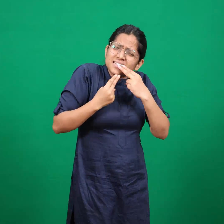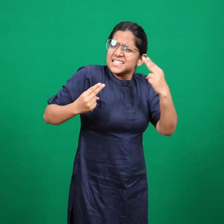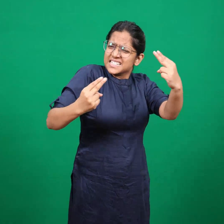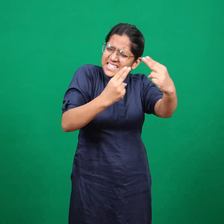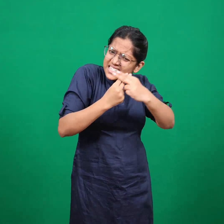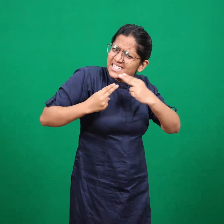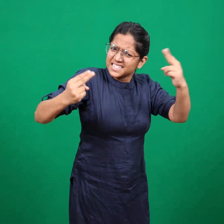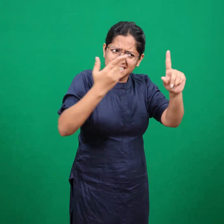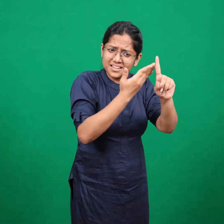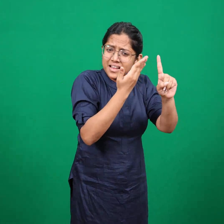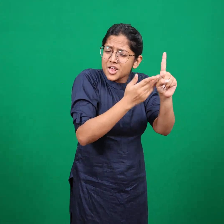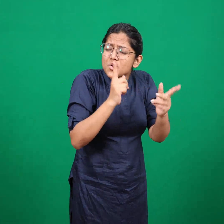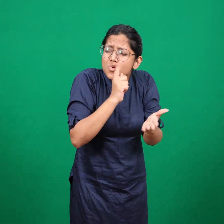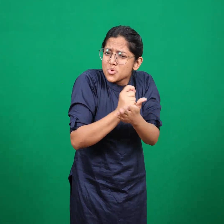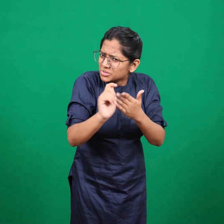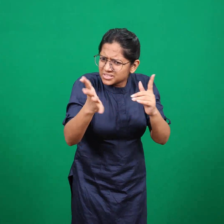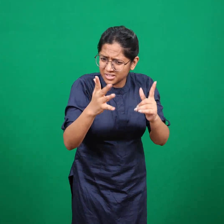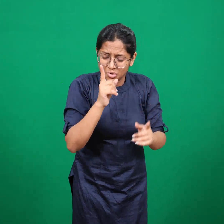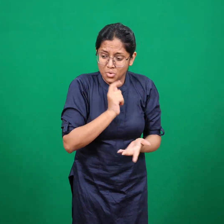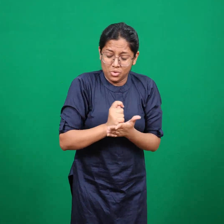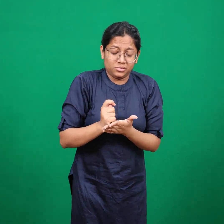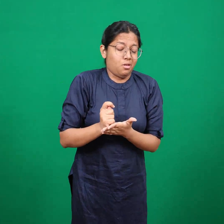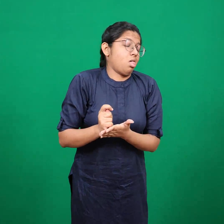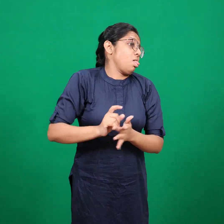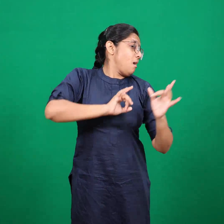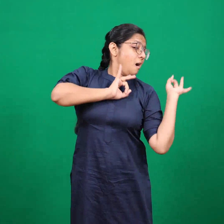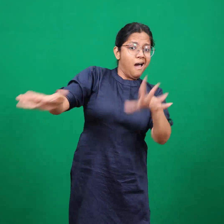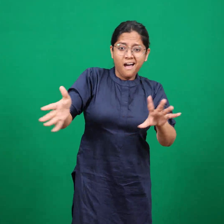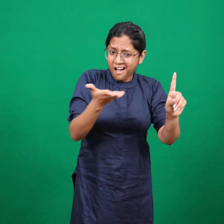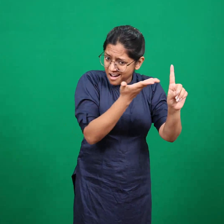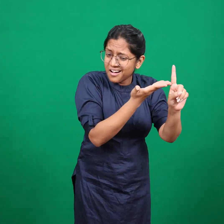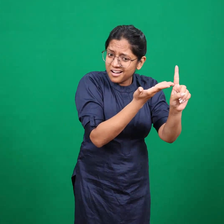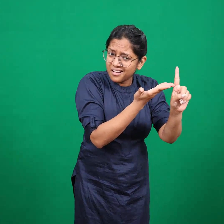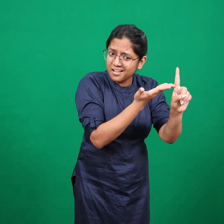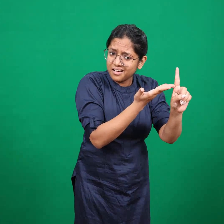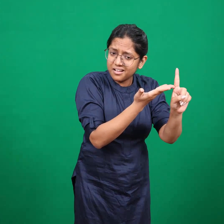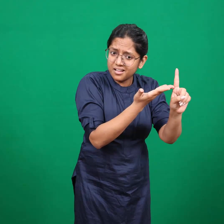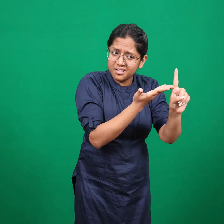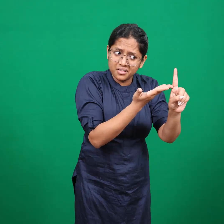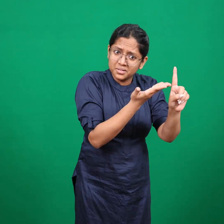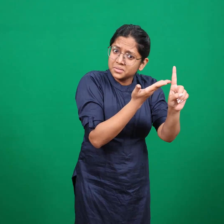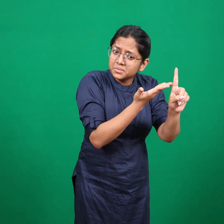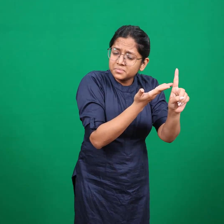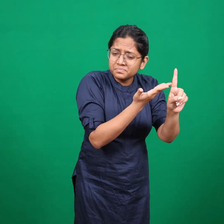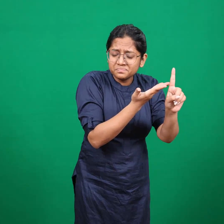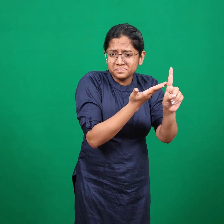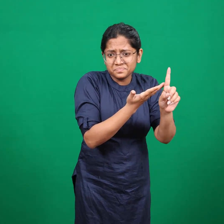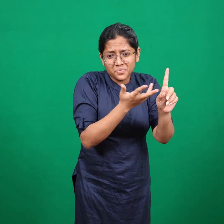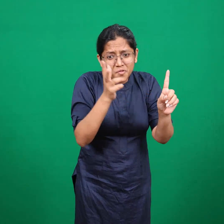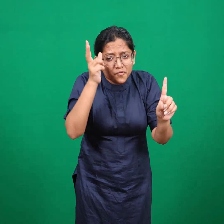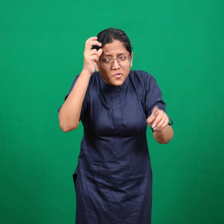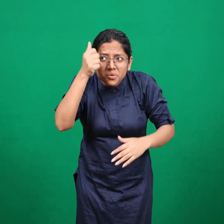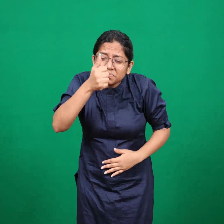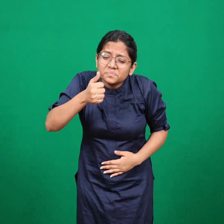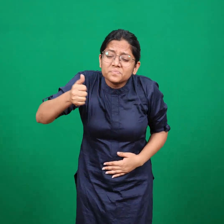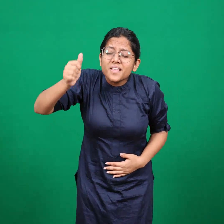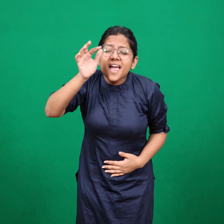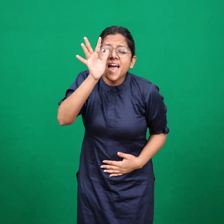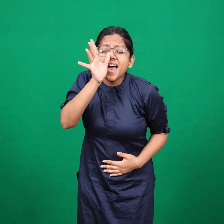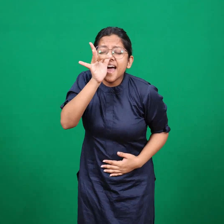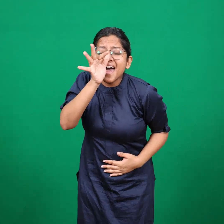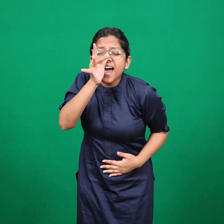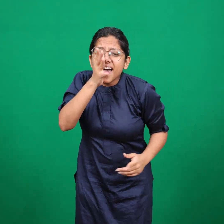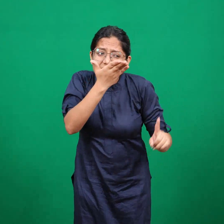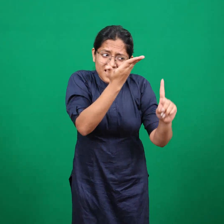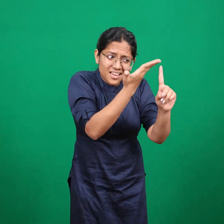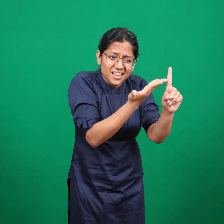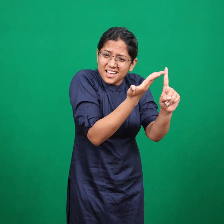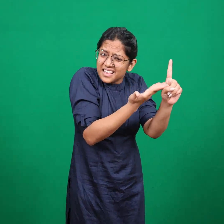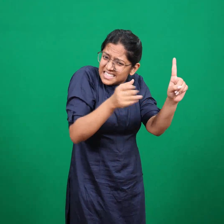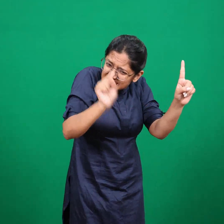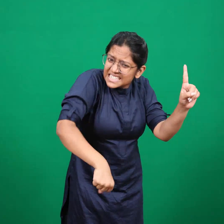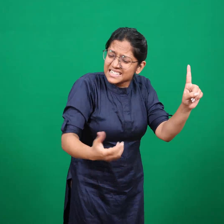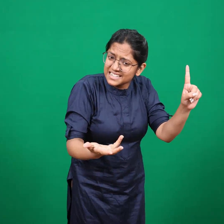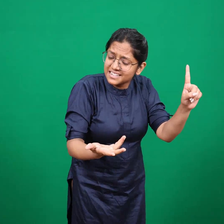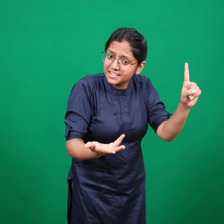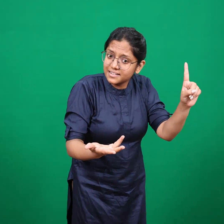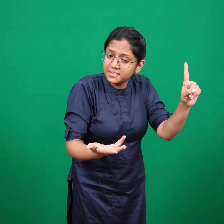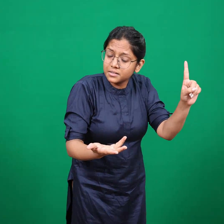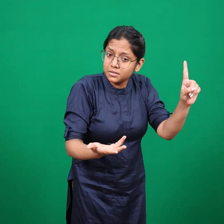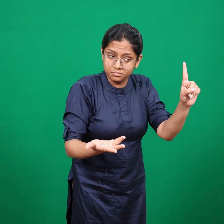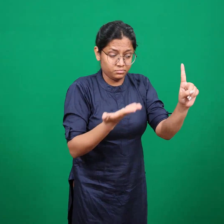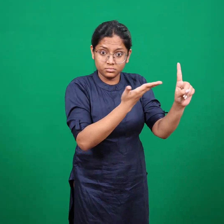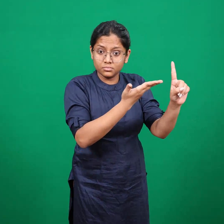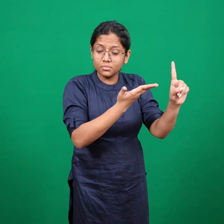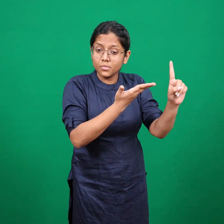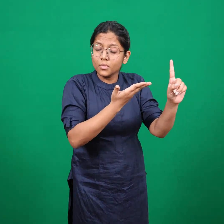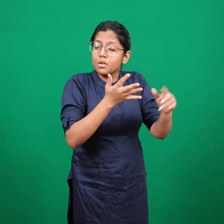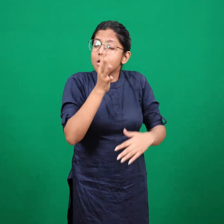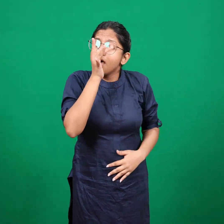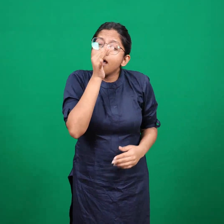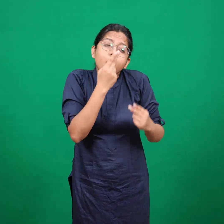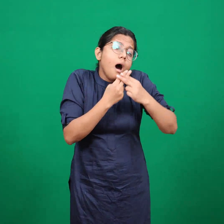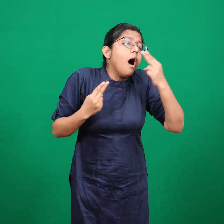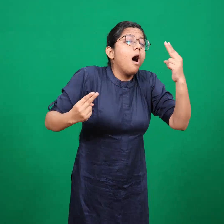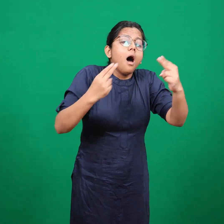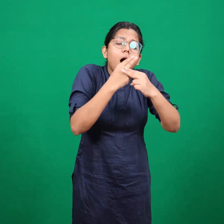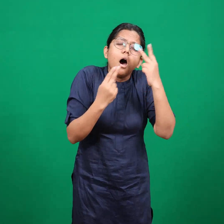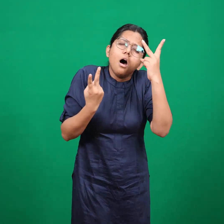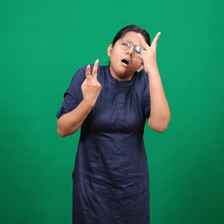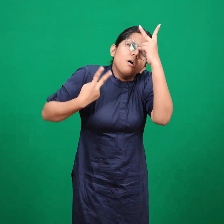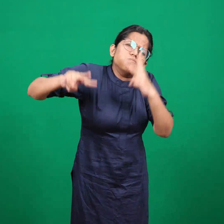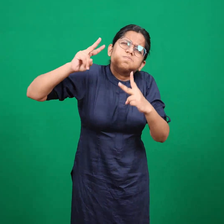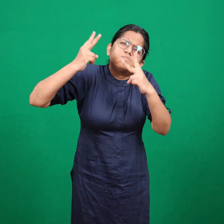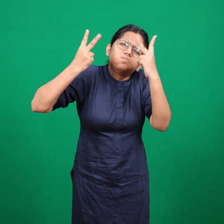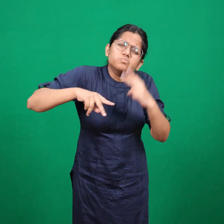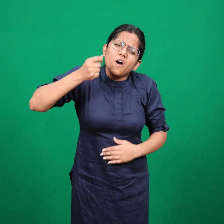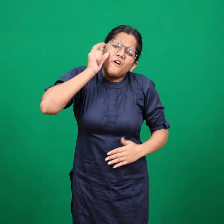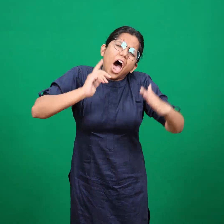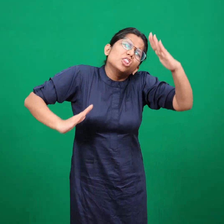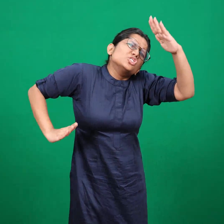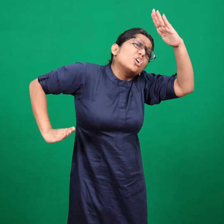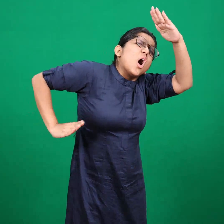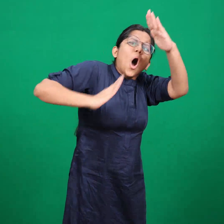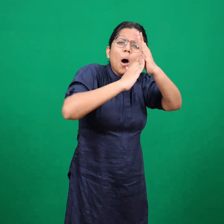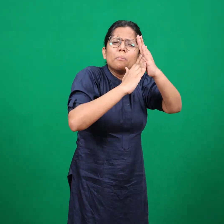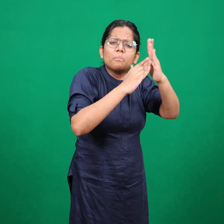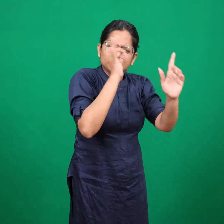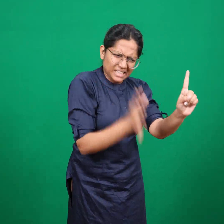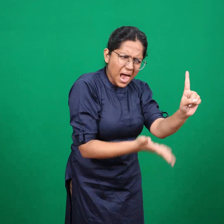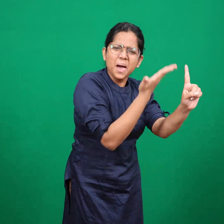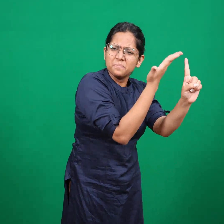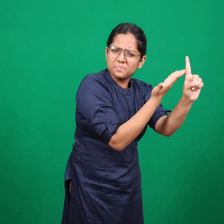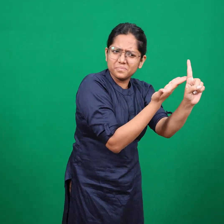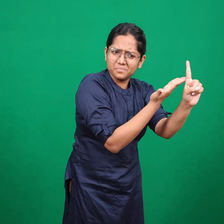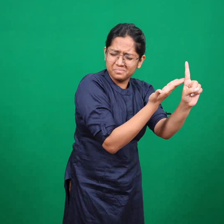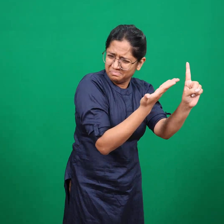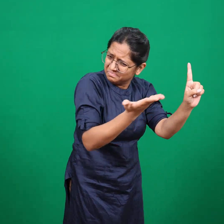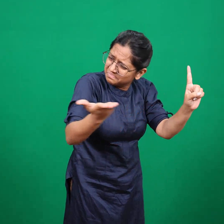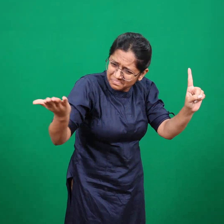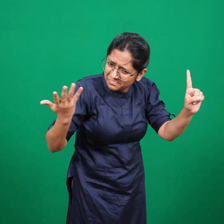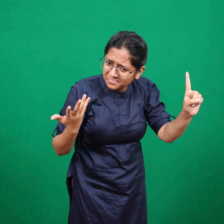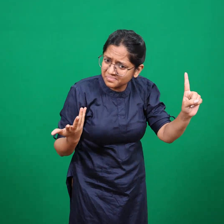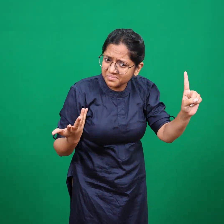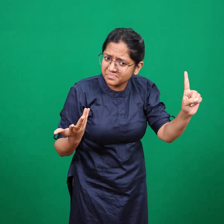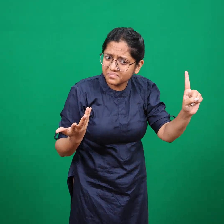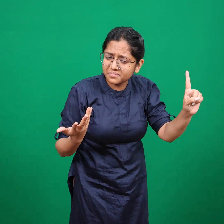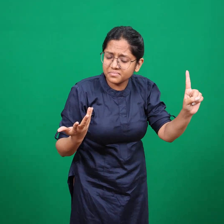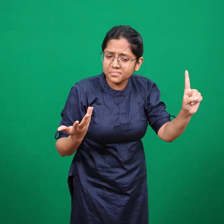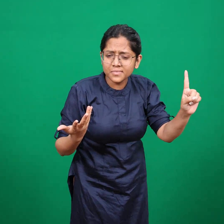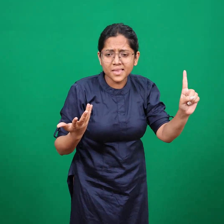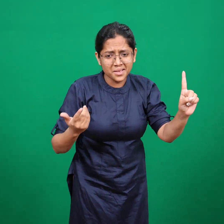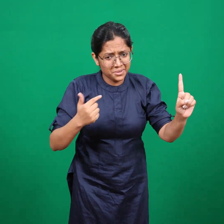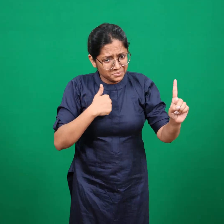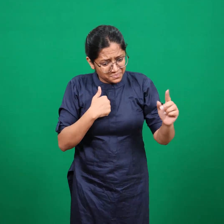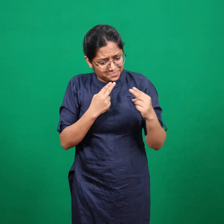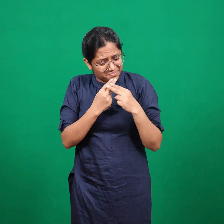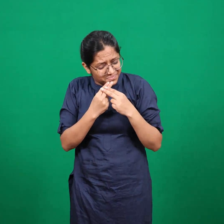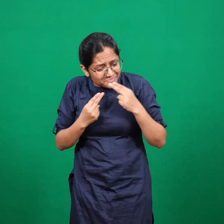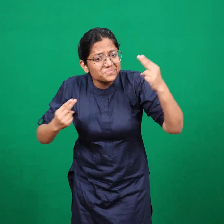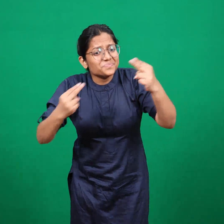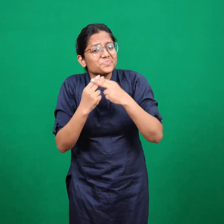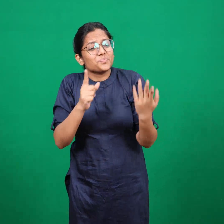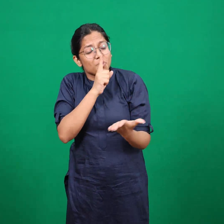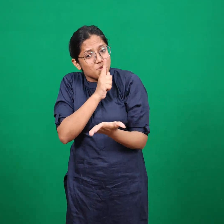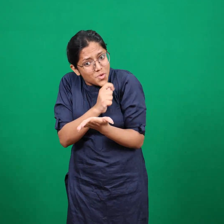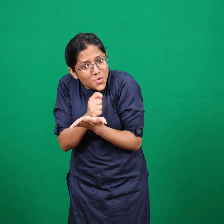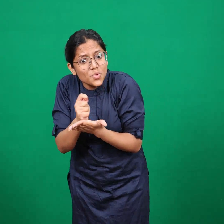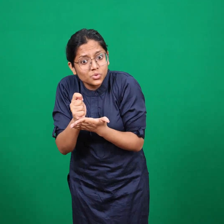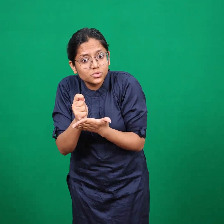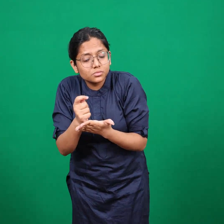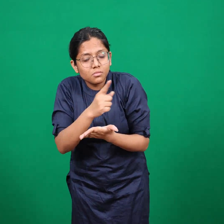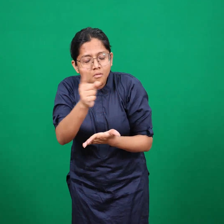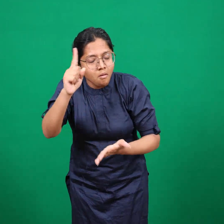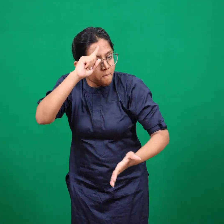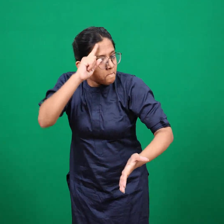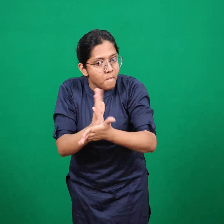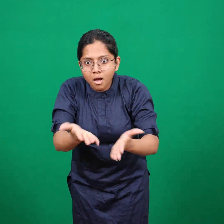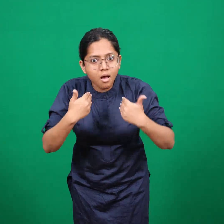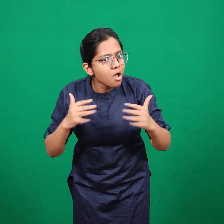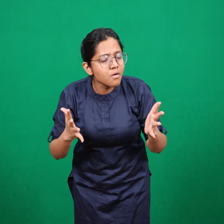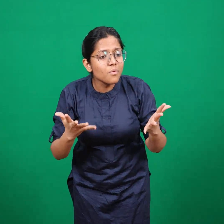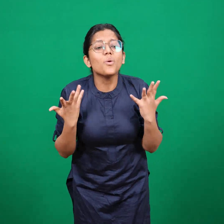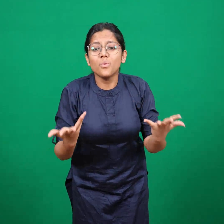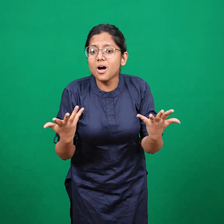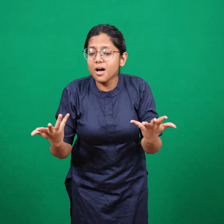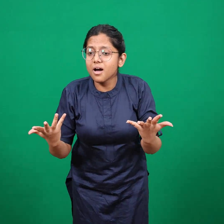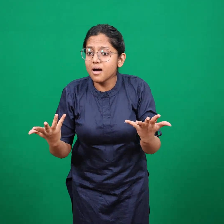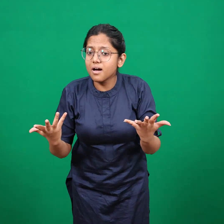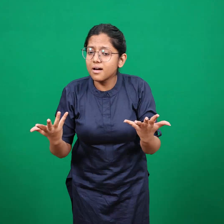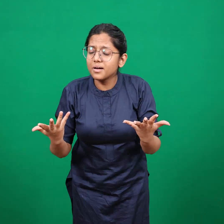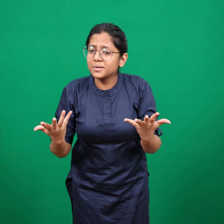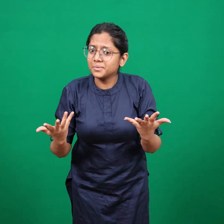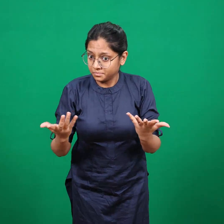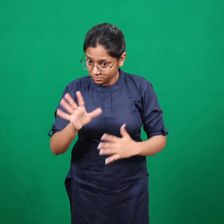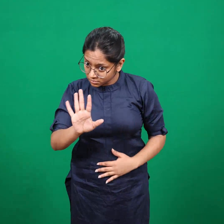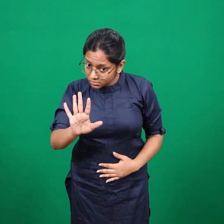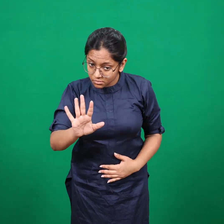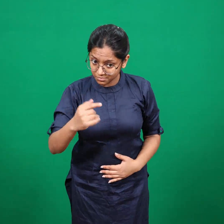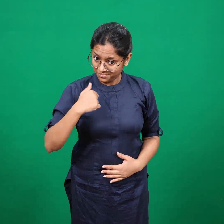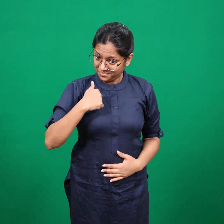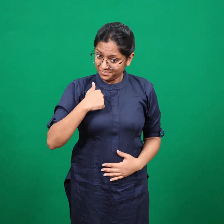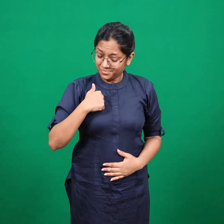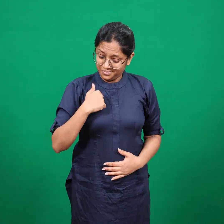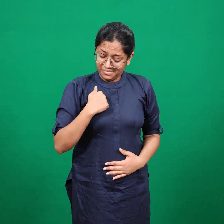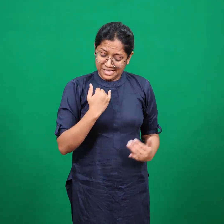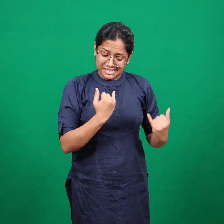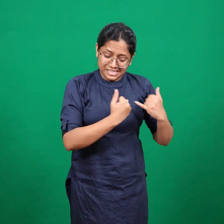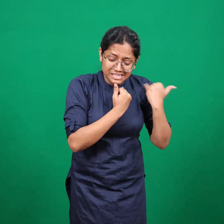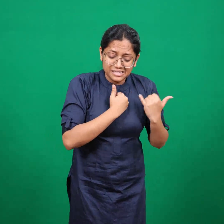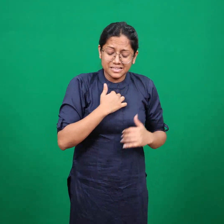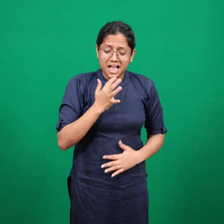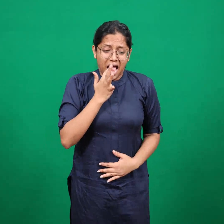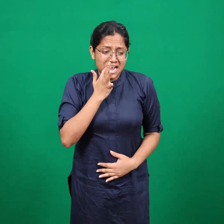When he lies, he speaks his native language, because he is a liar and the father of lies. But because I speak the truth, you do not believe Me!